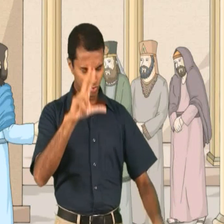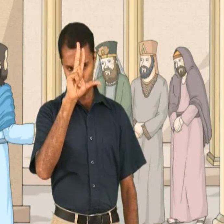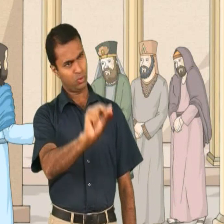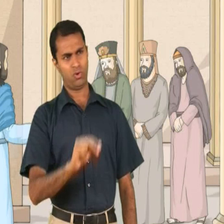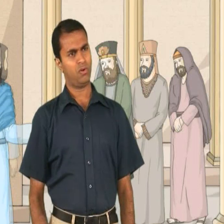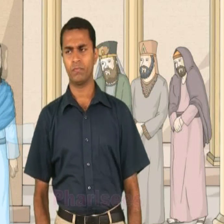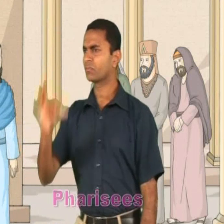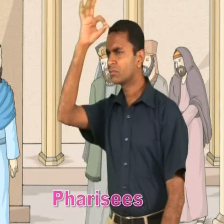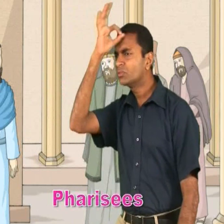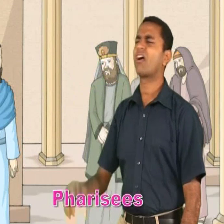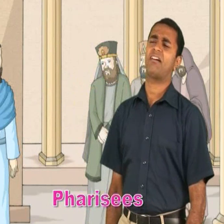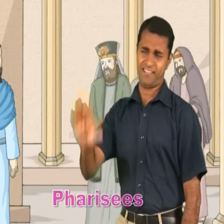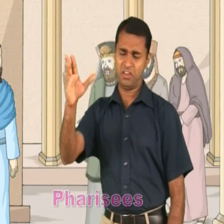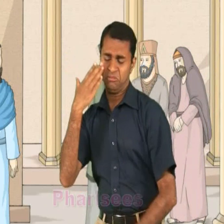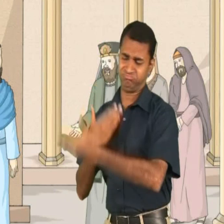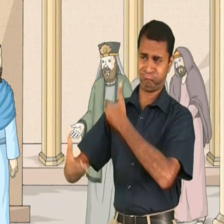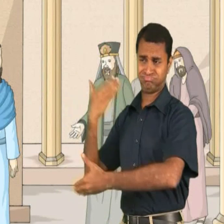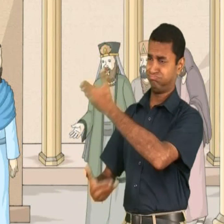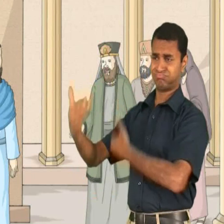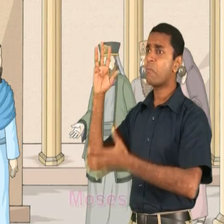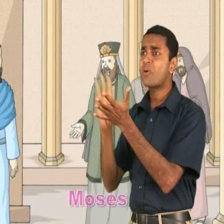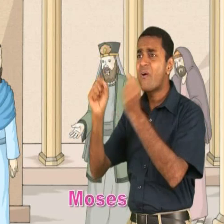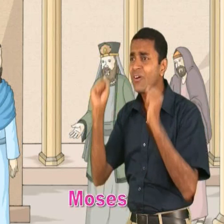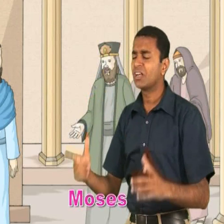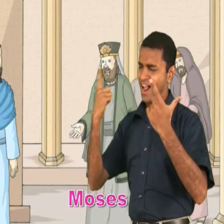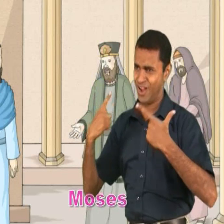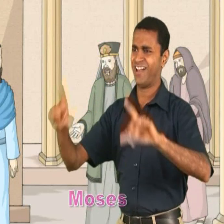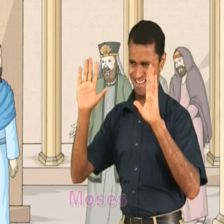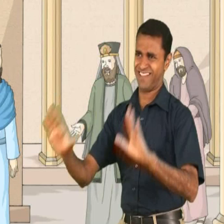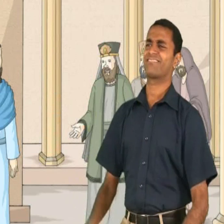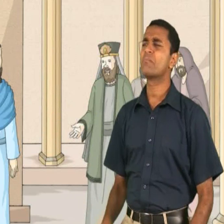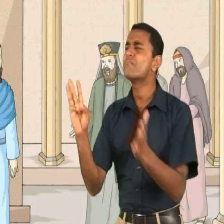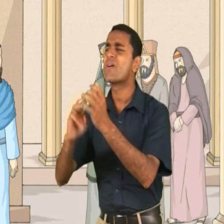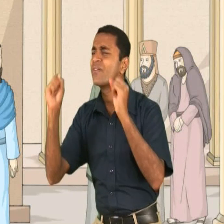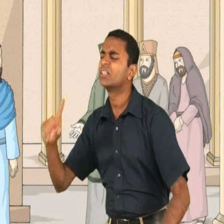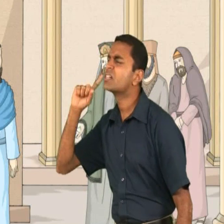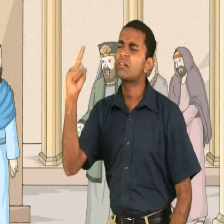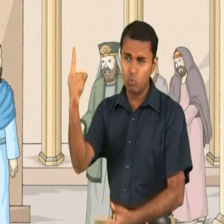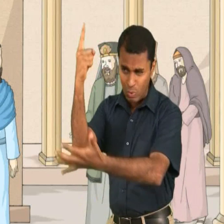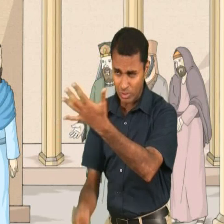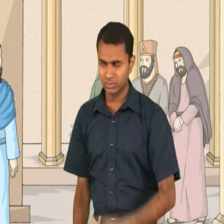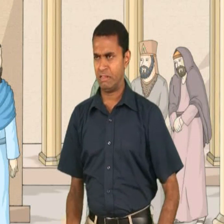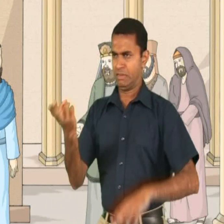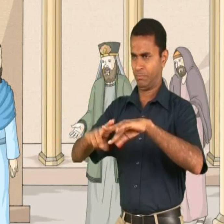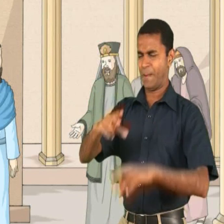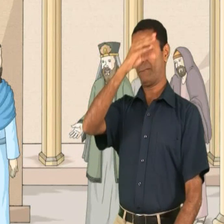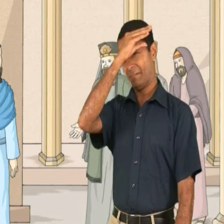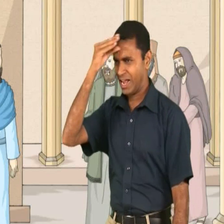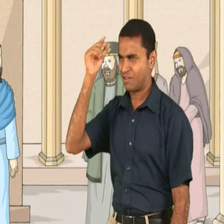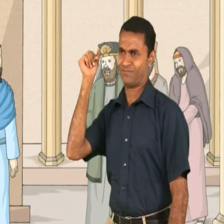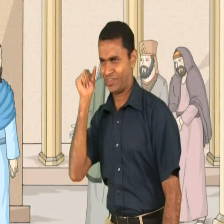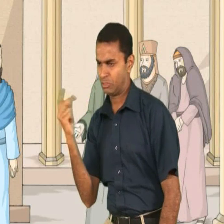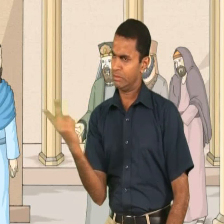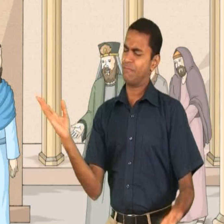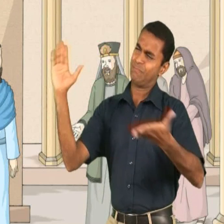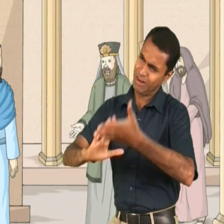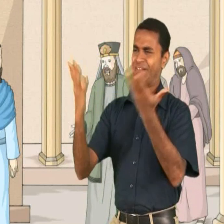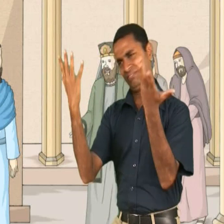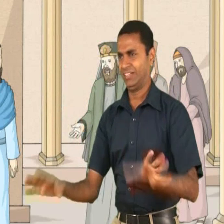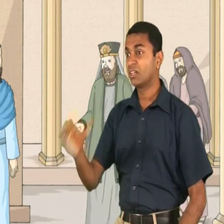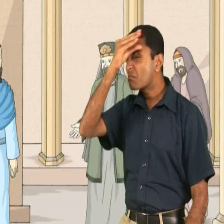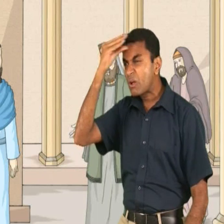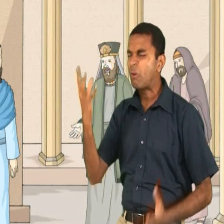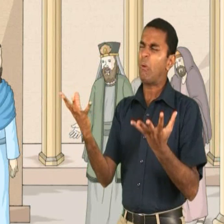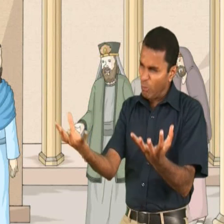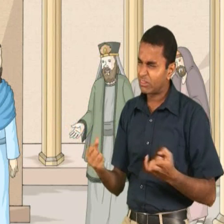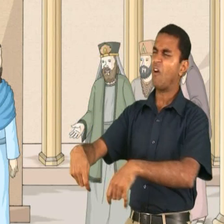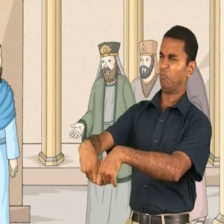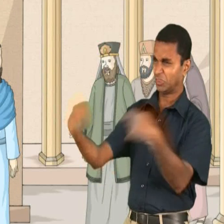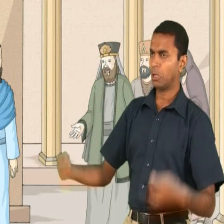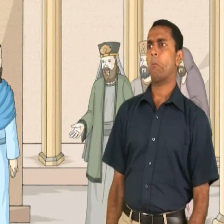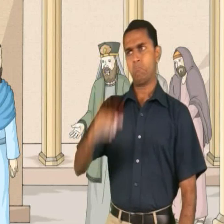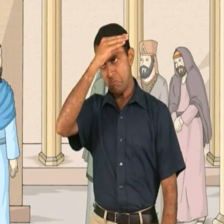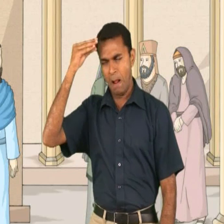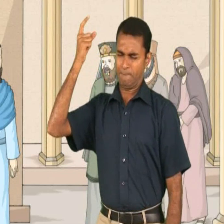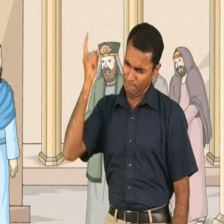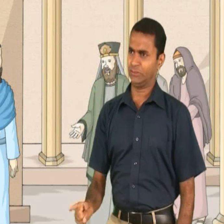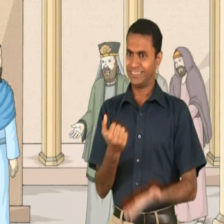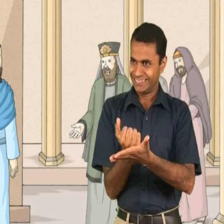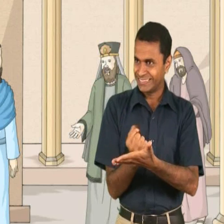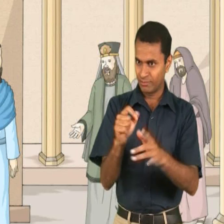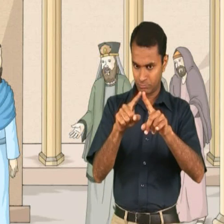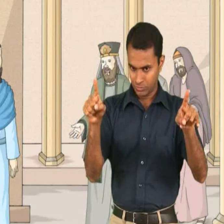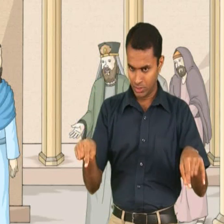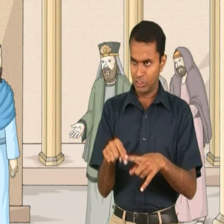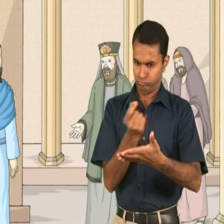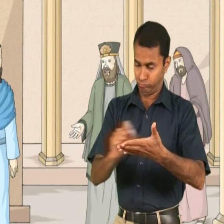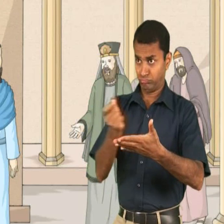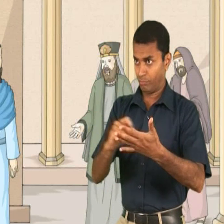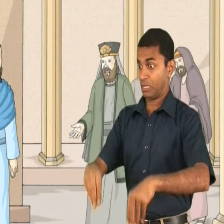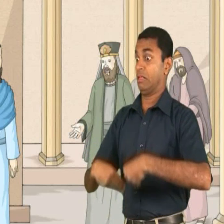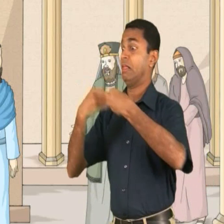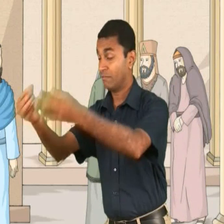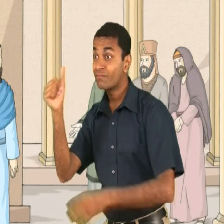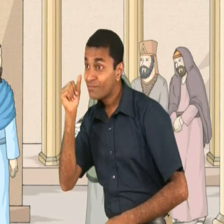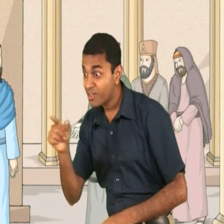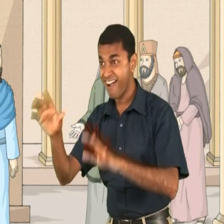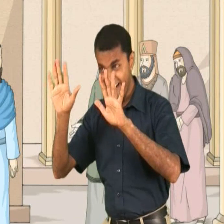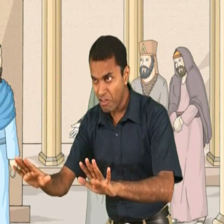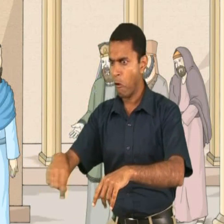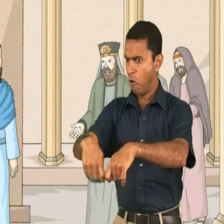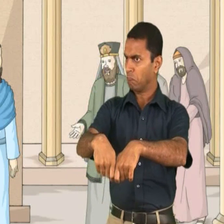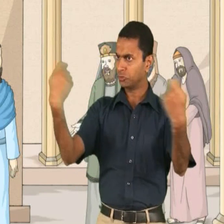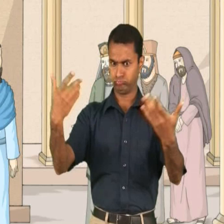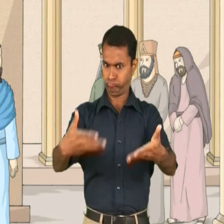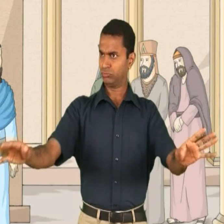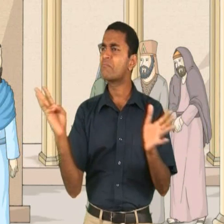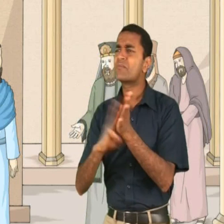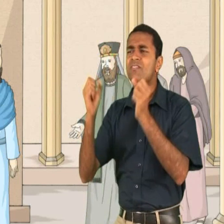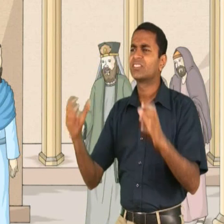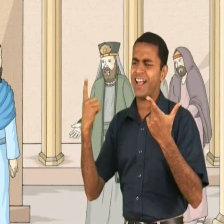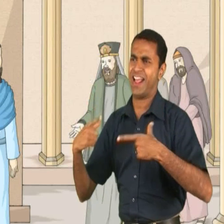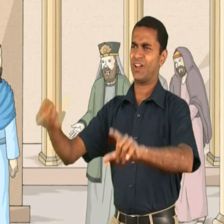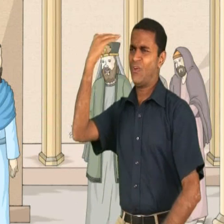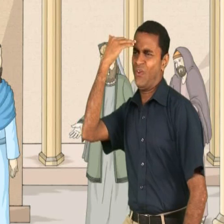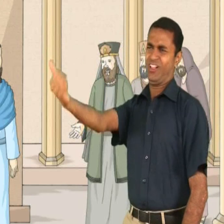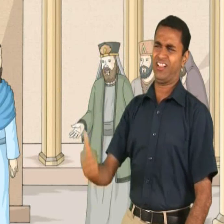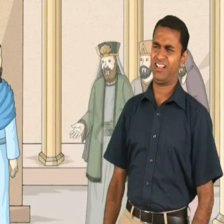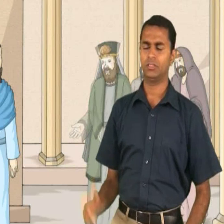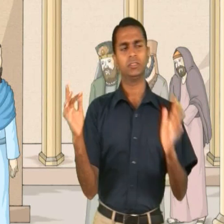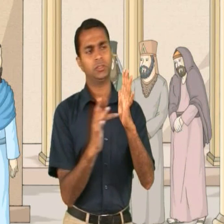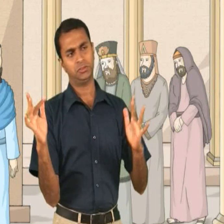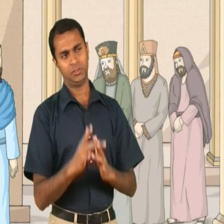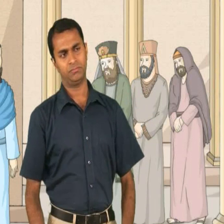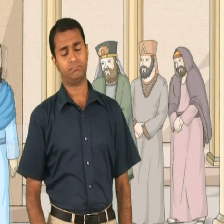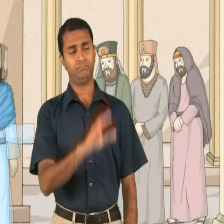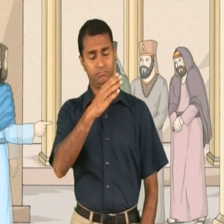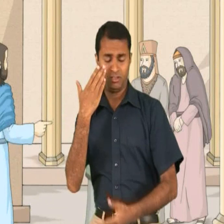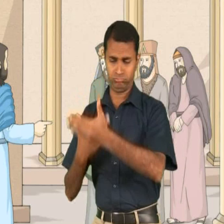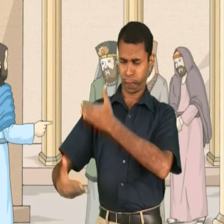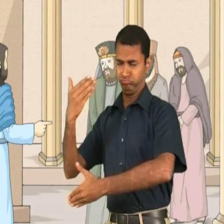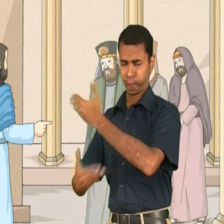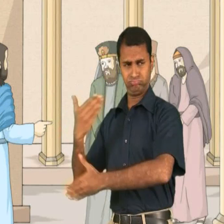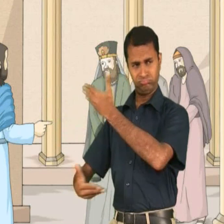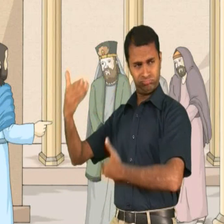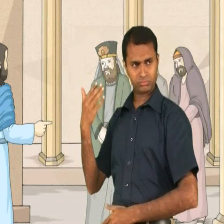“Why then,” they asked, “did Moses order a man to give his wife a certificate of divorce and send her away?”